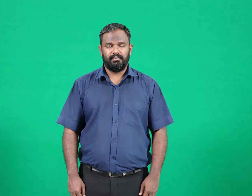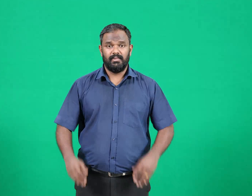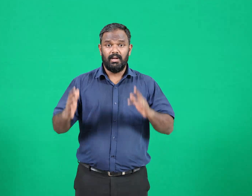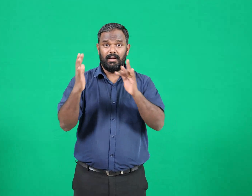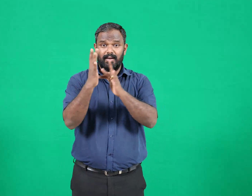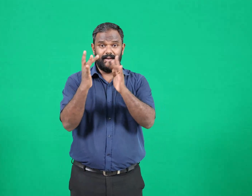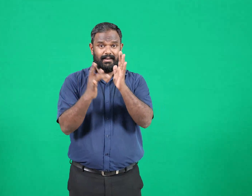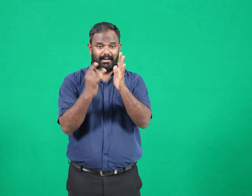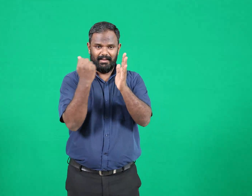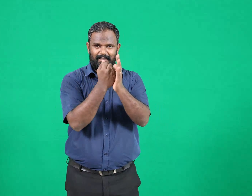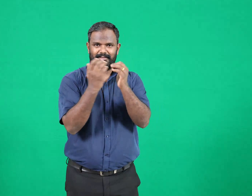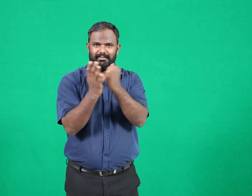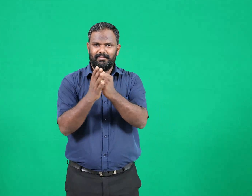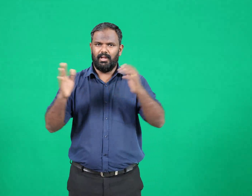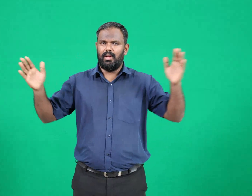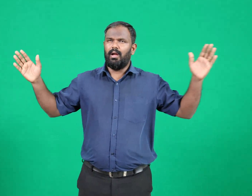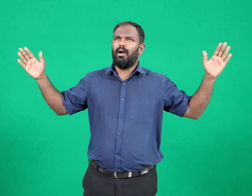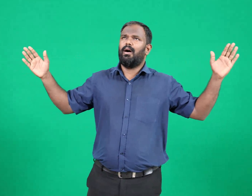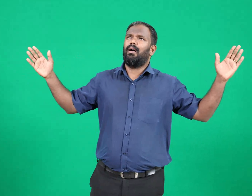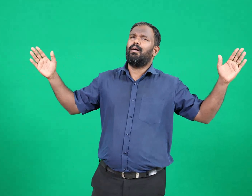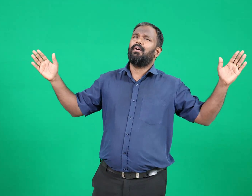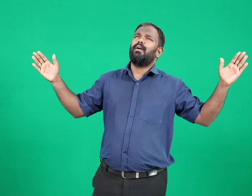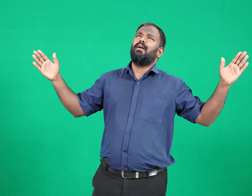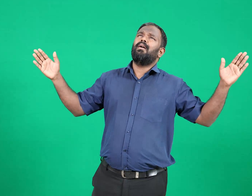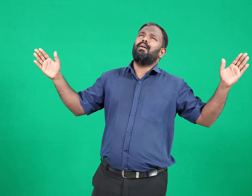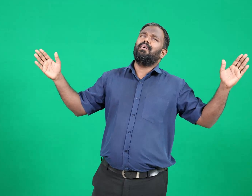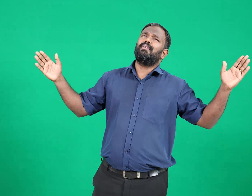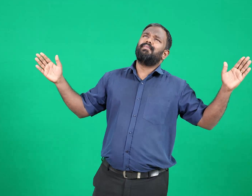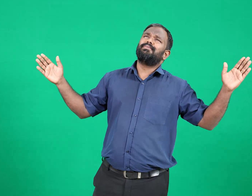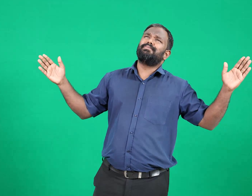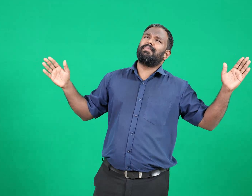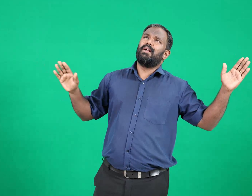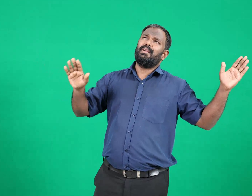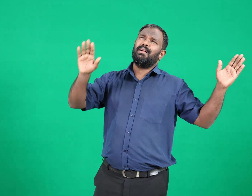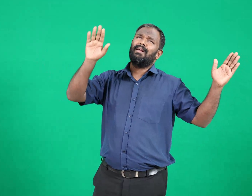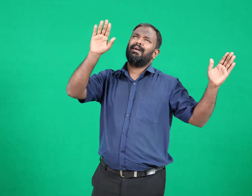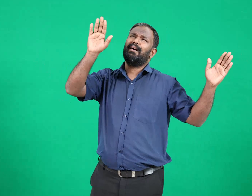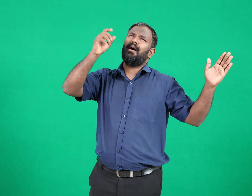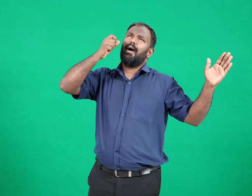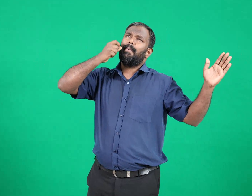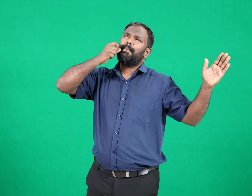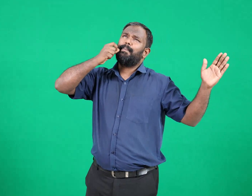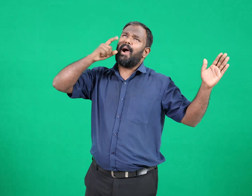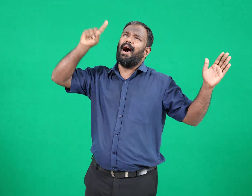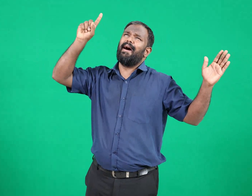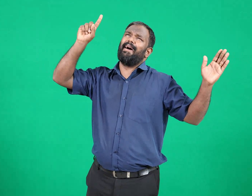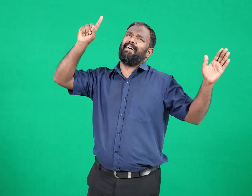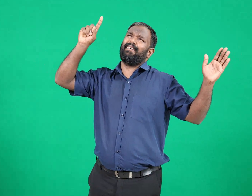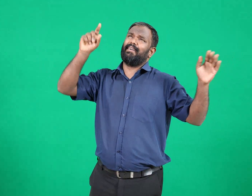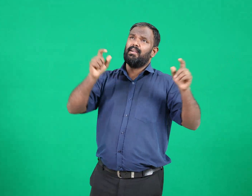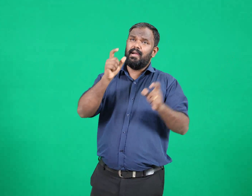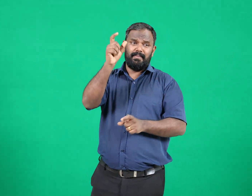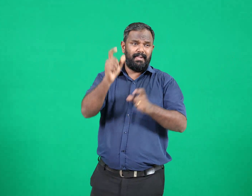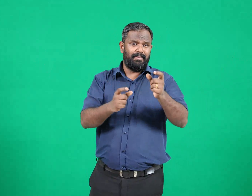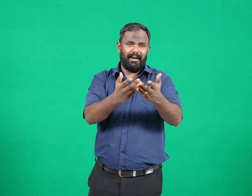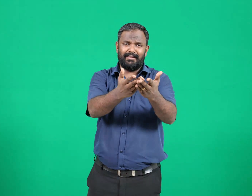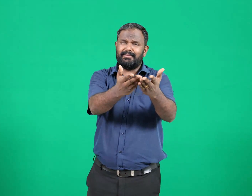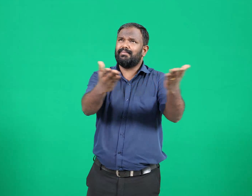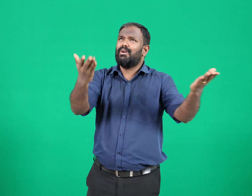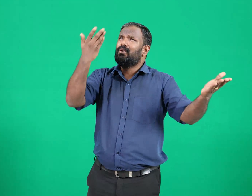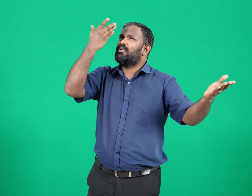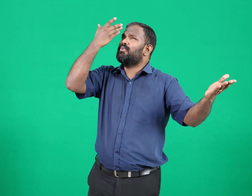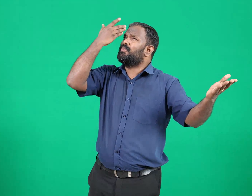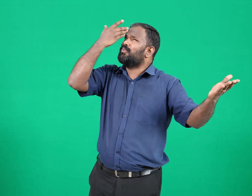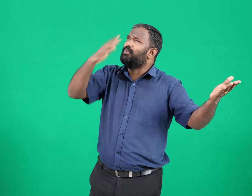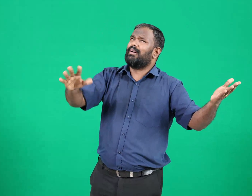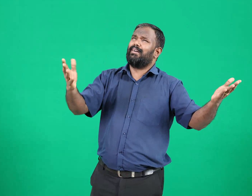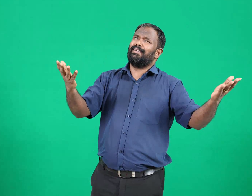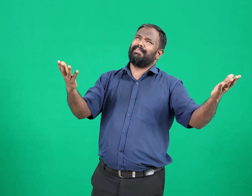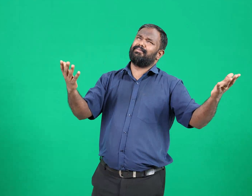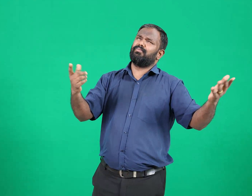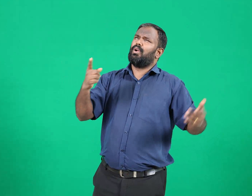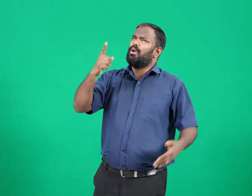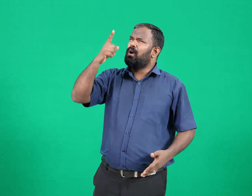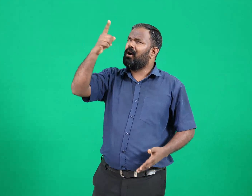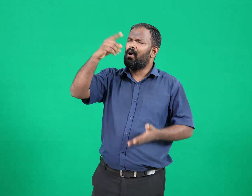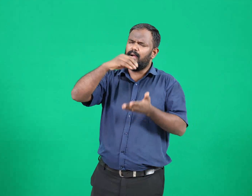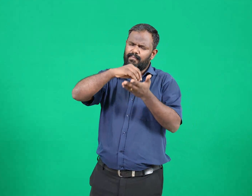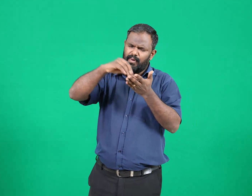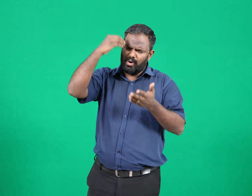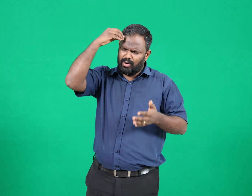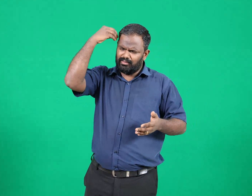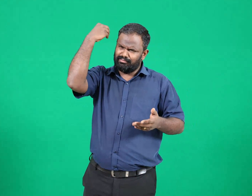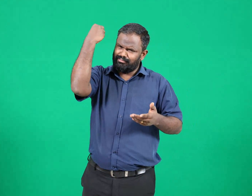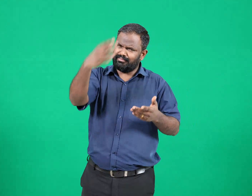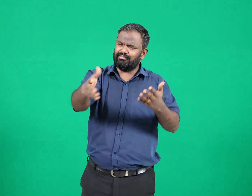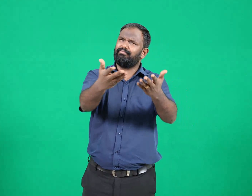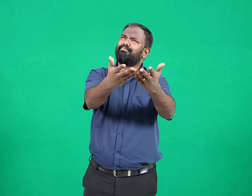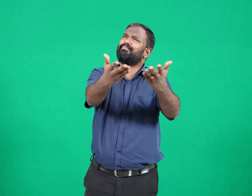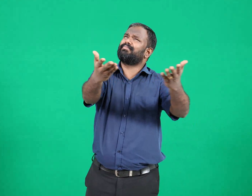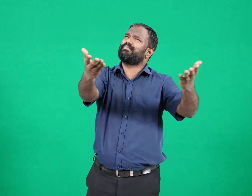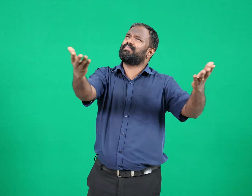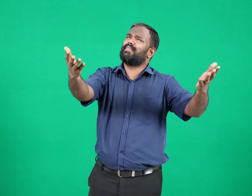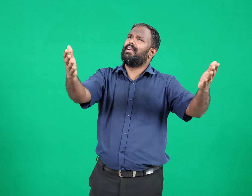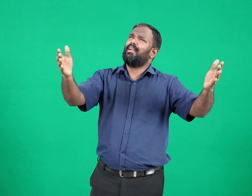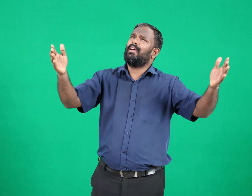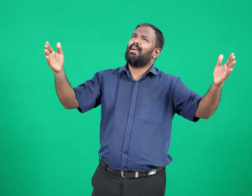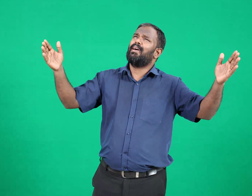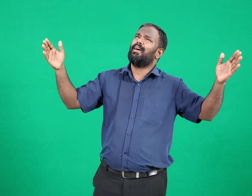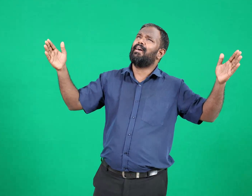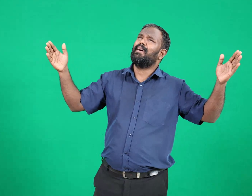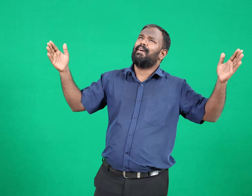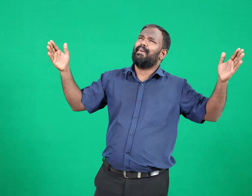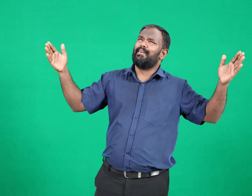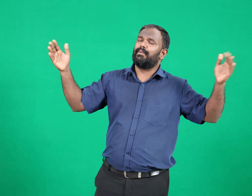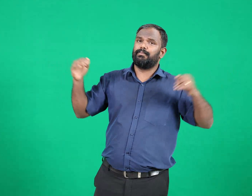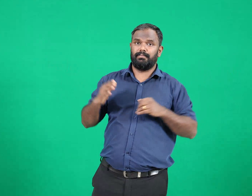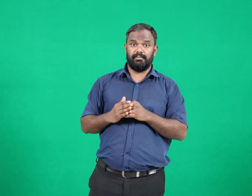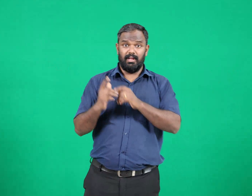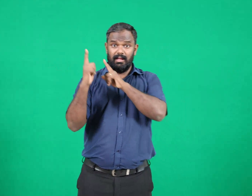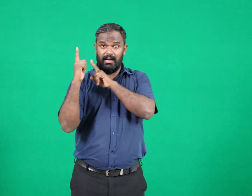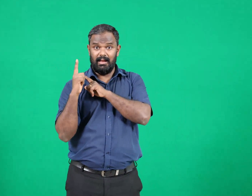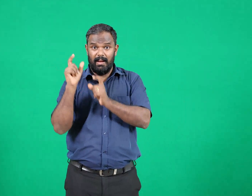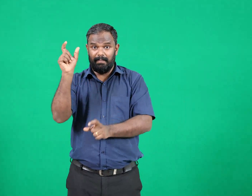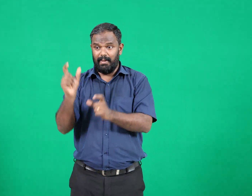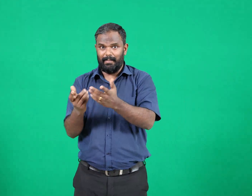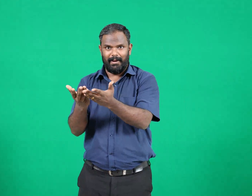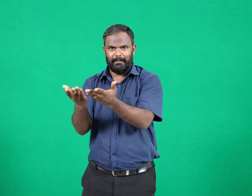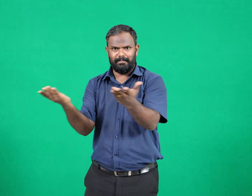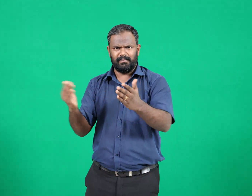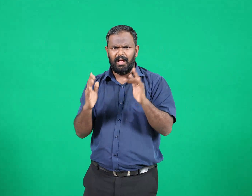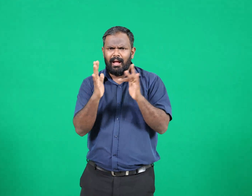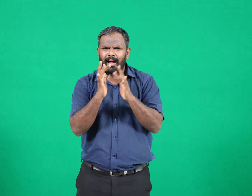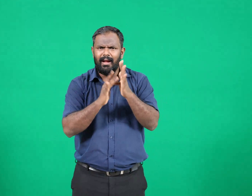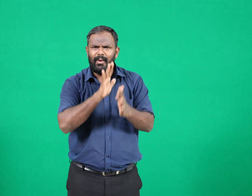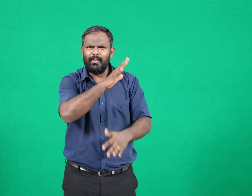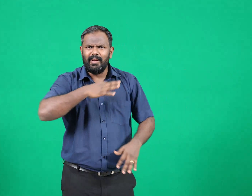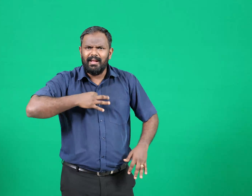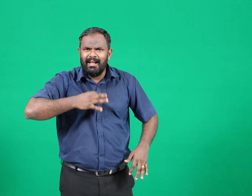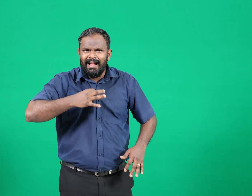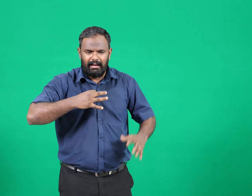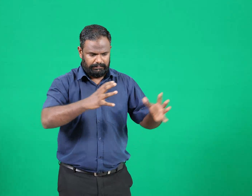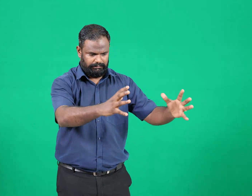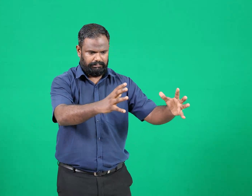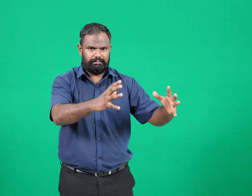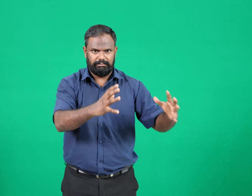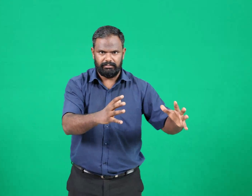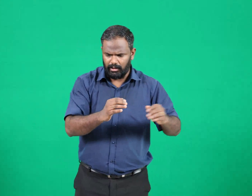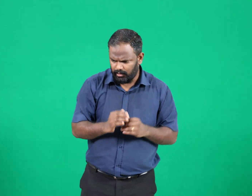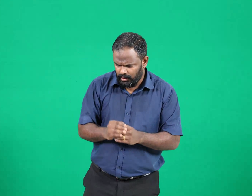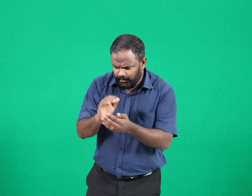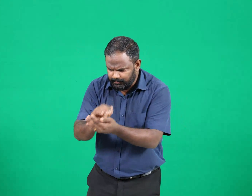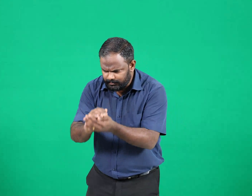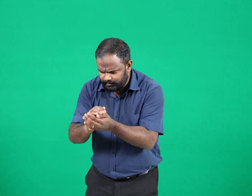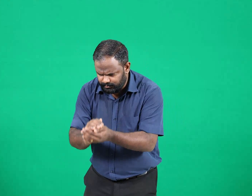Then Jesus said, "Father, forgive them, for they do not know what they are doing."